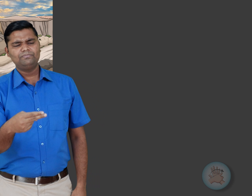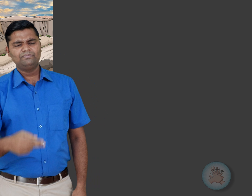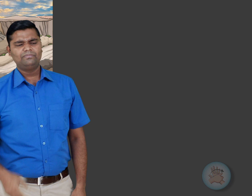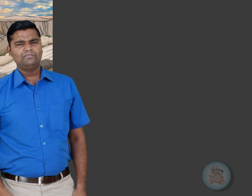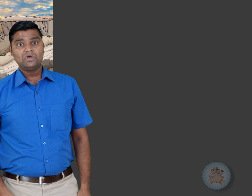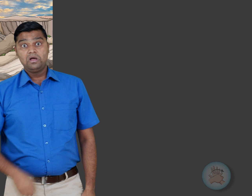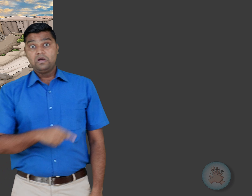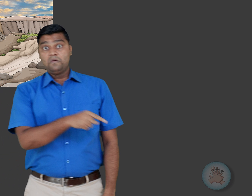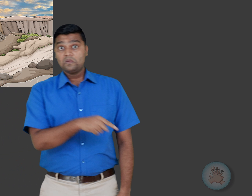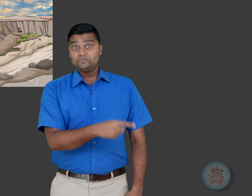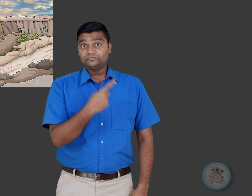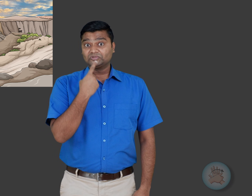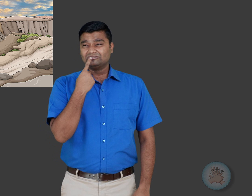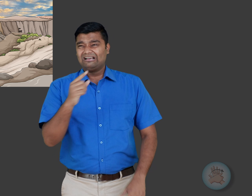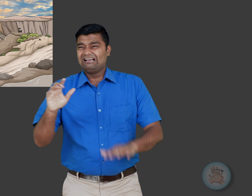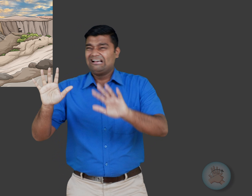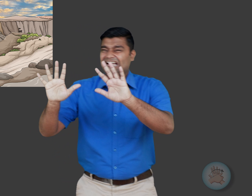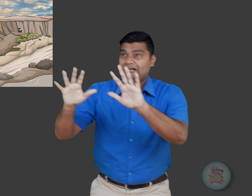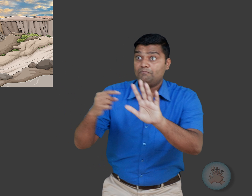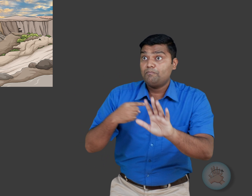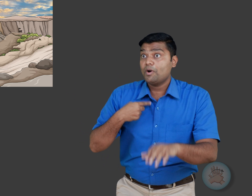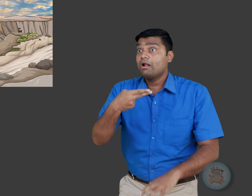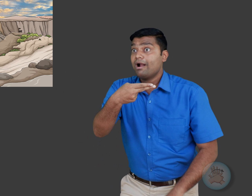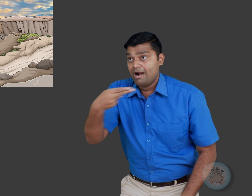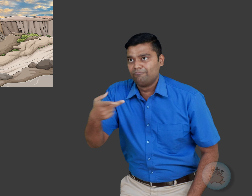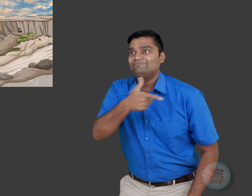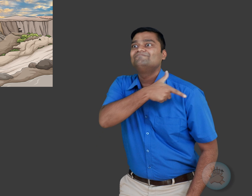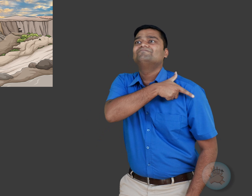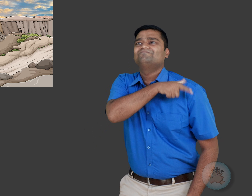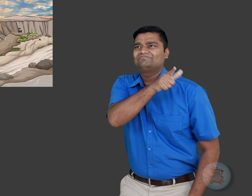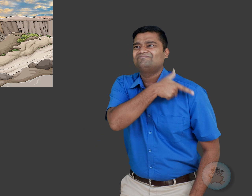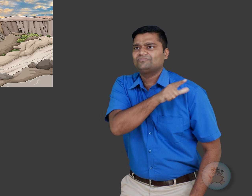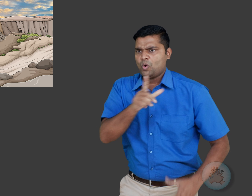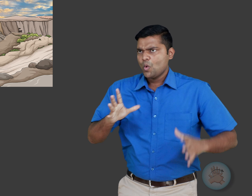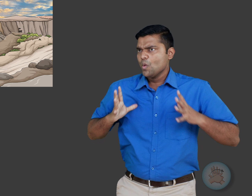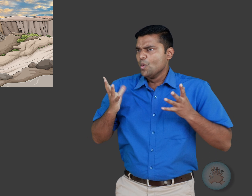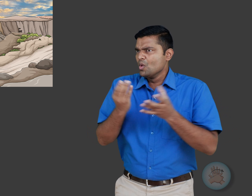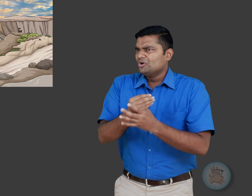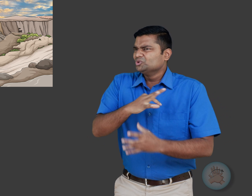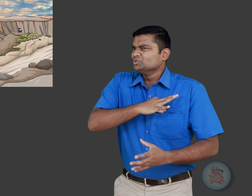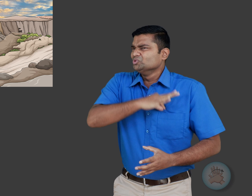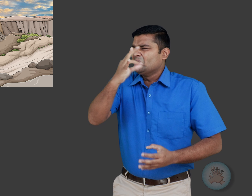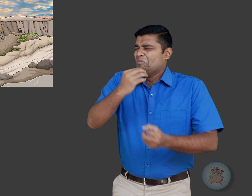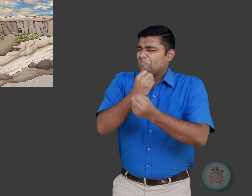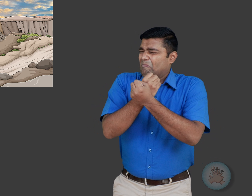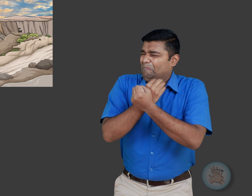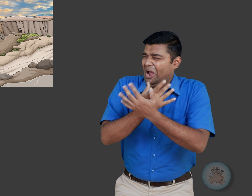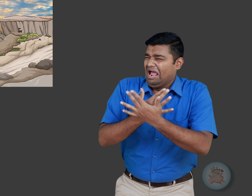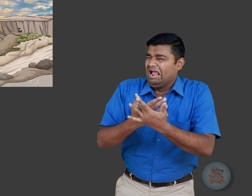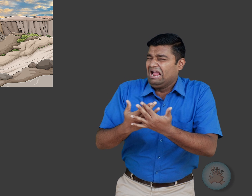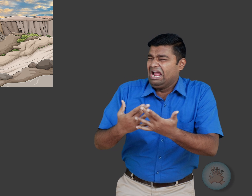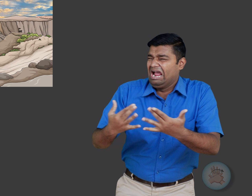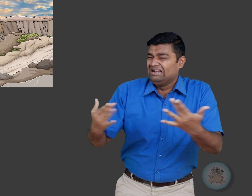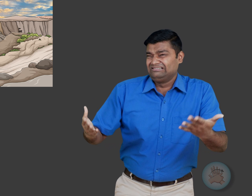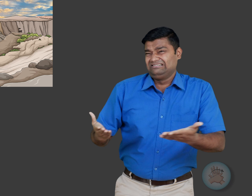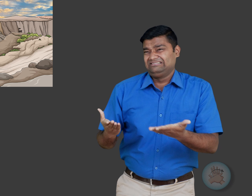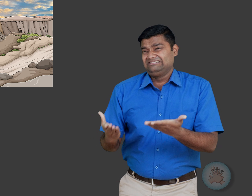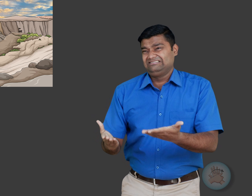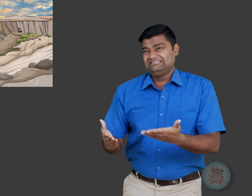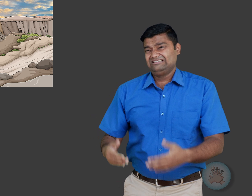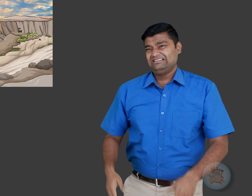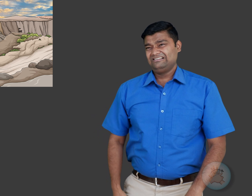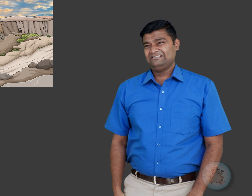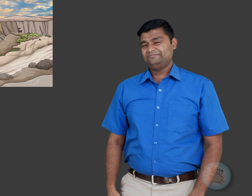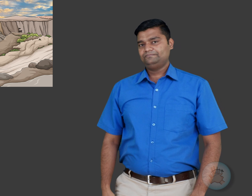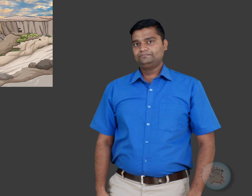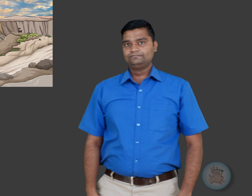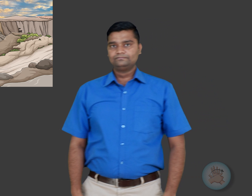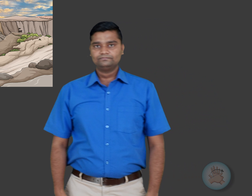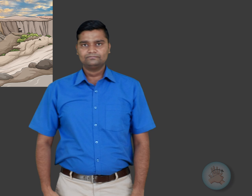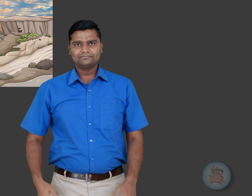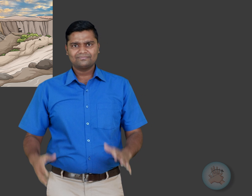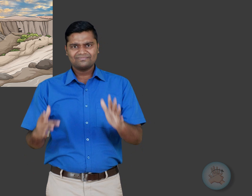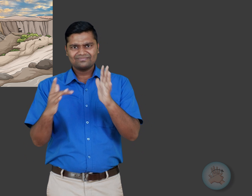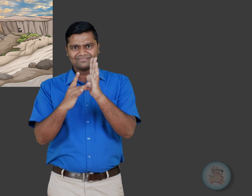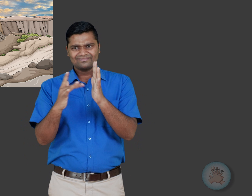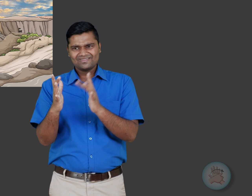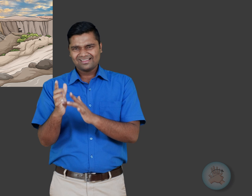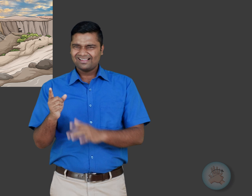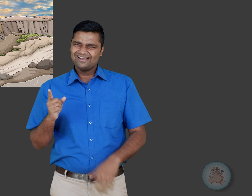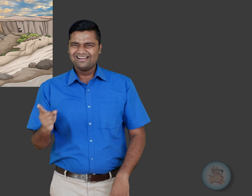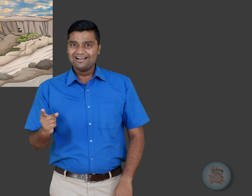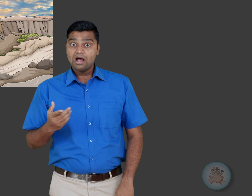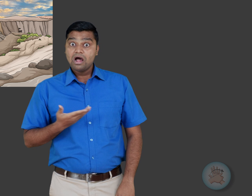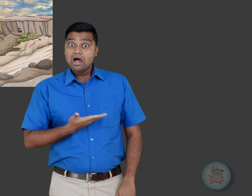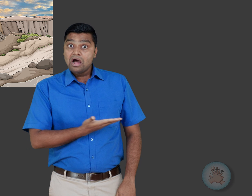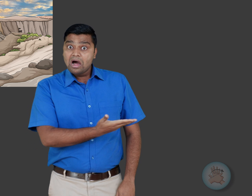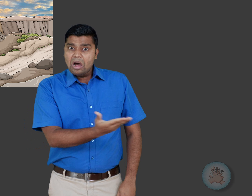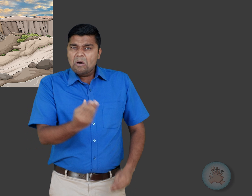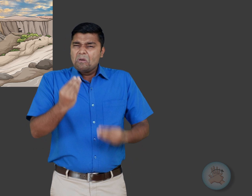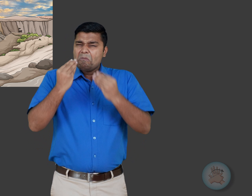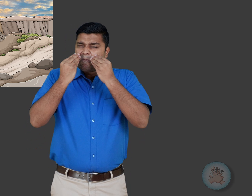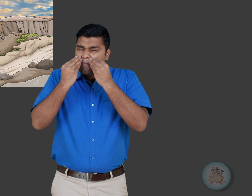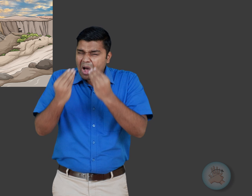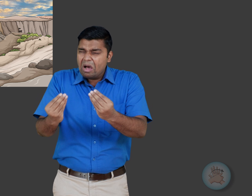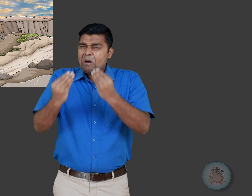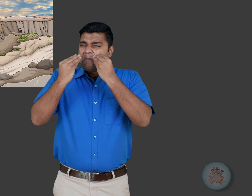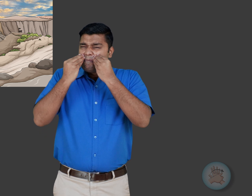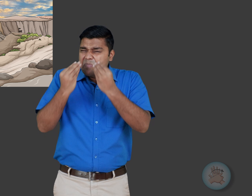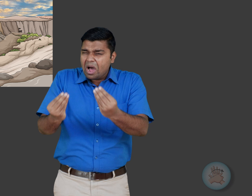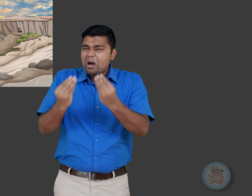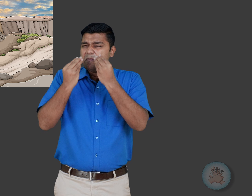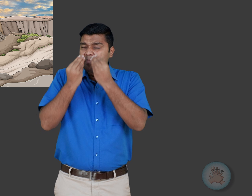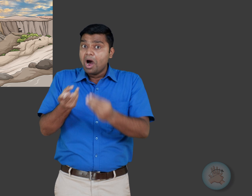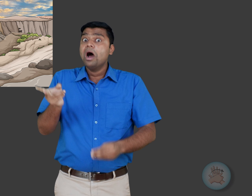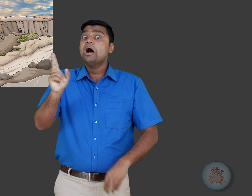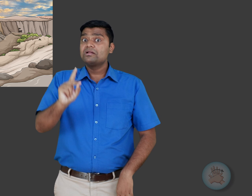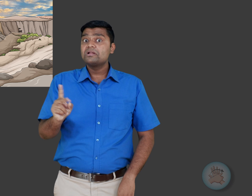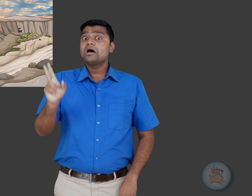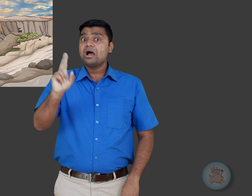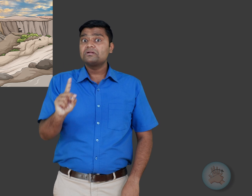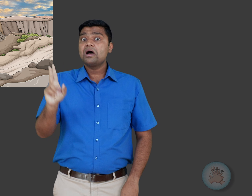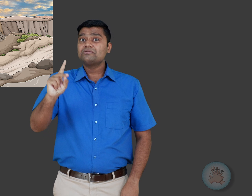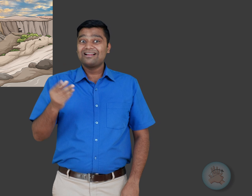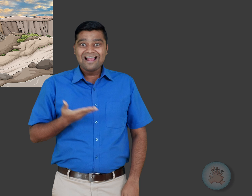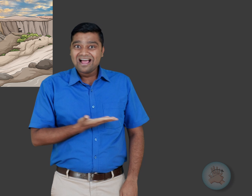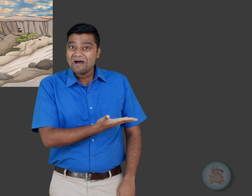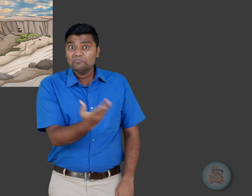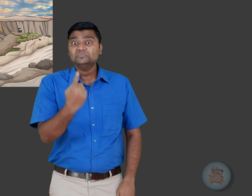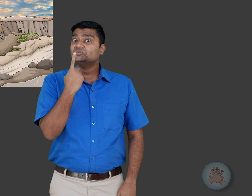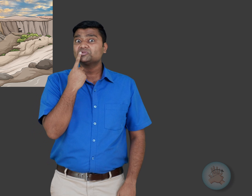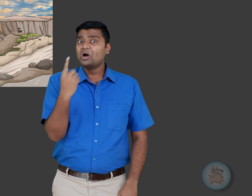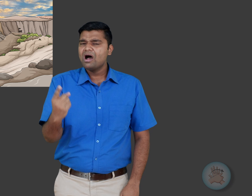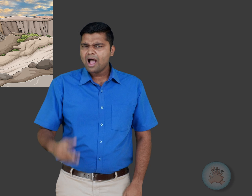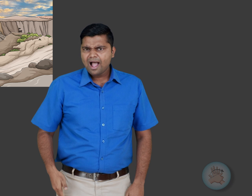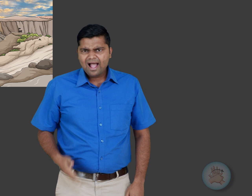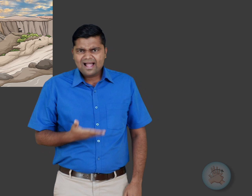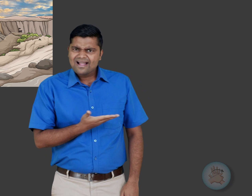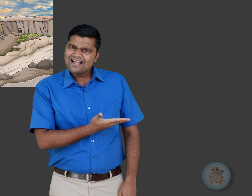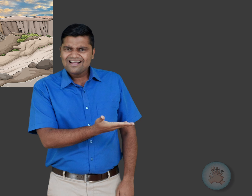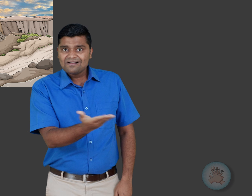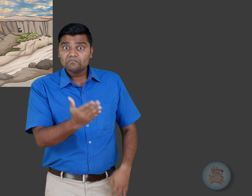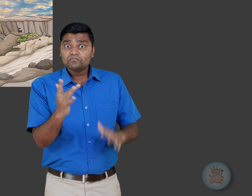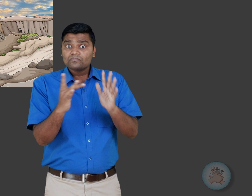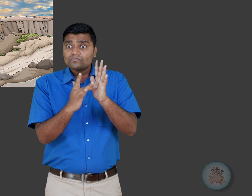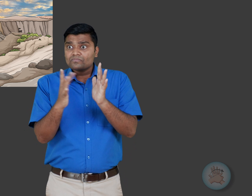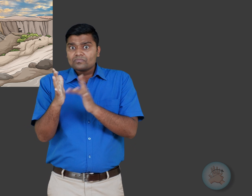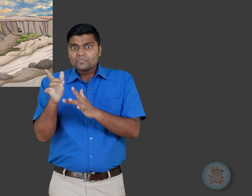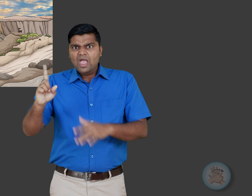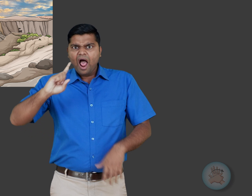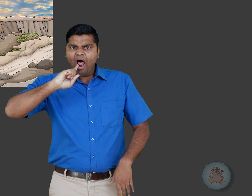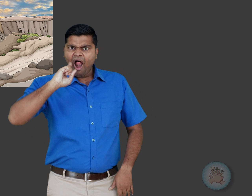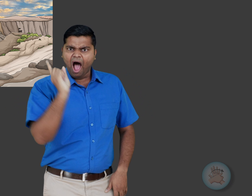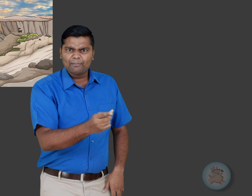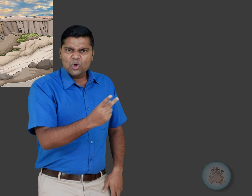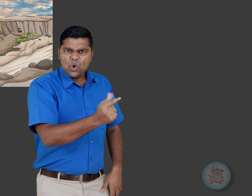“My name is Legion,” he replied, “for we are many.”